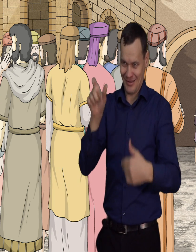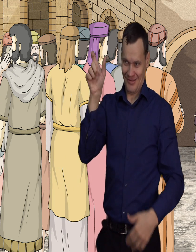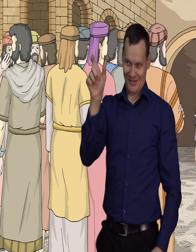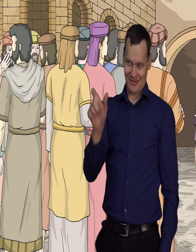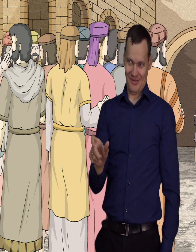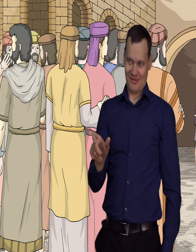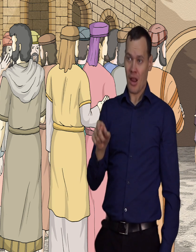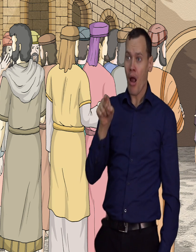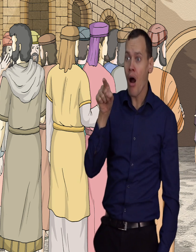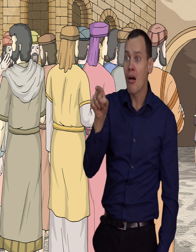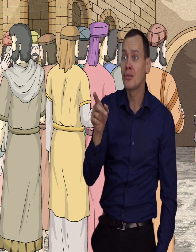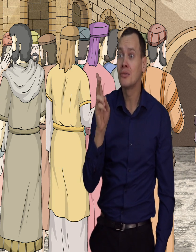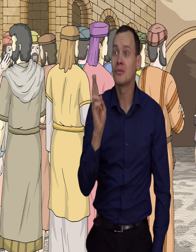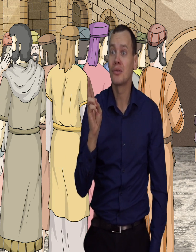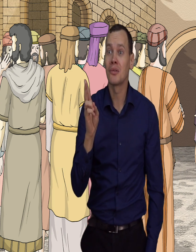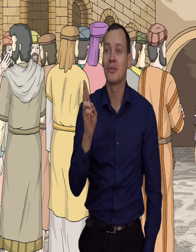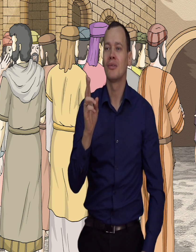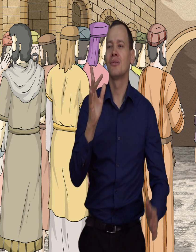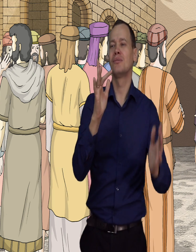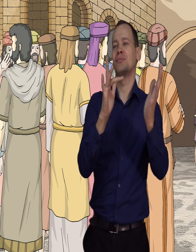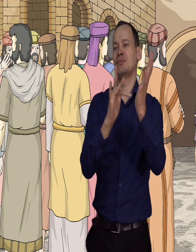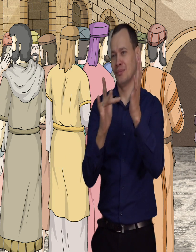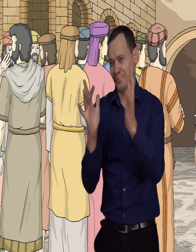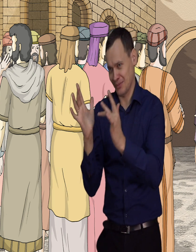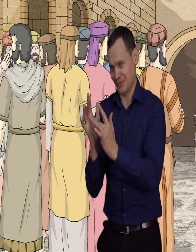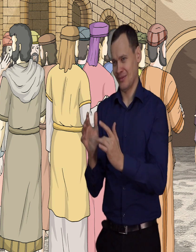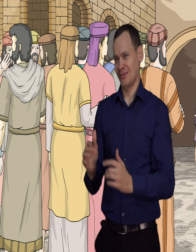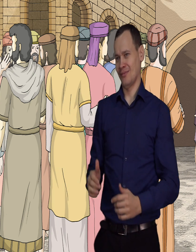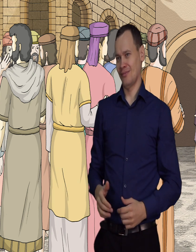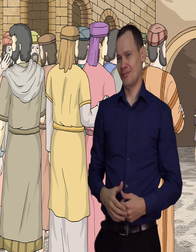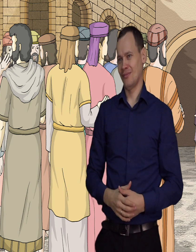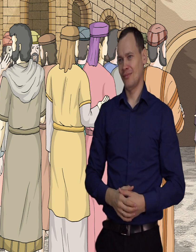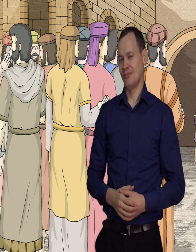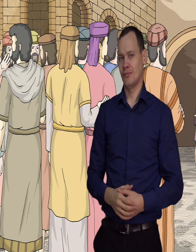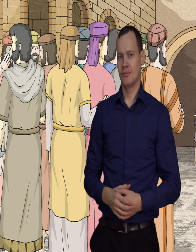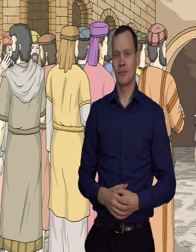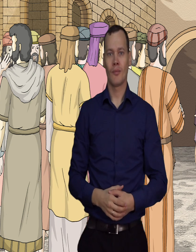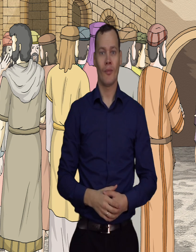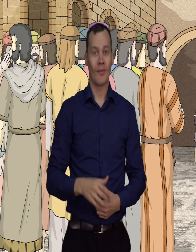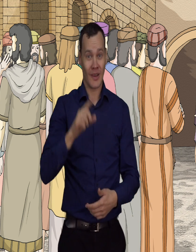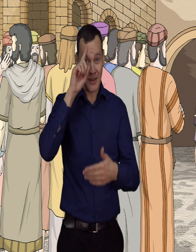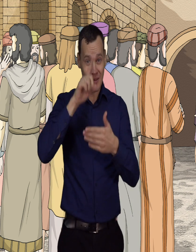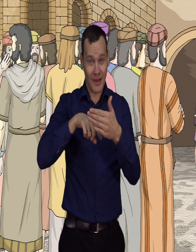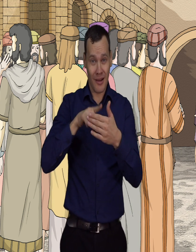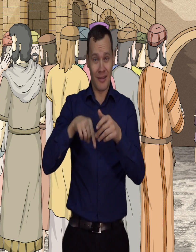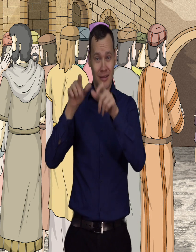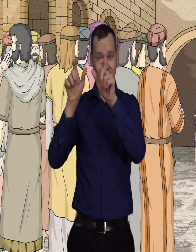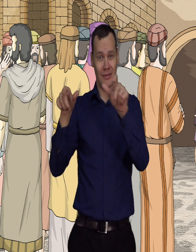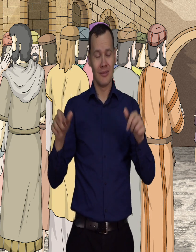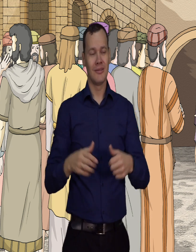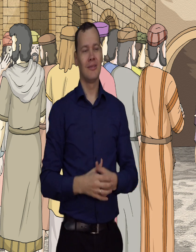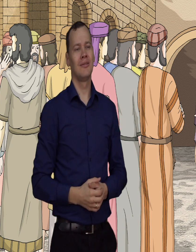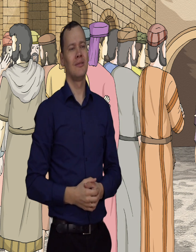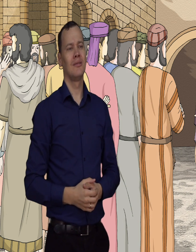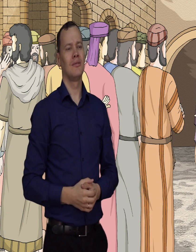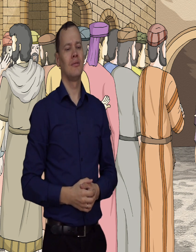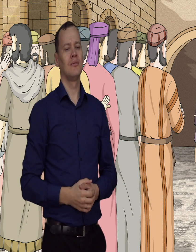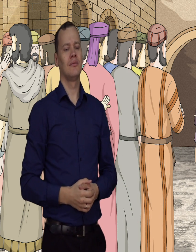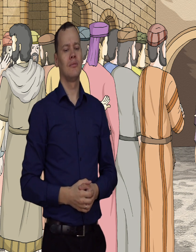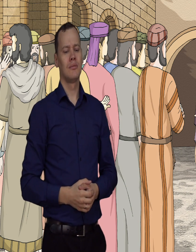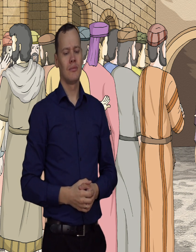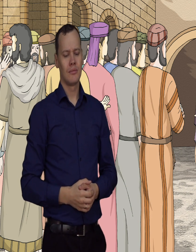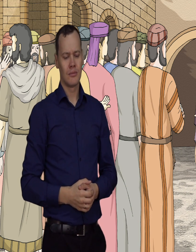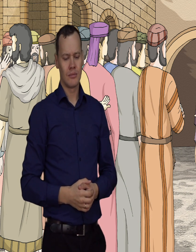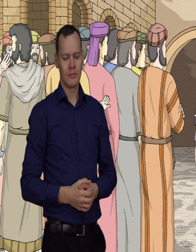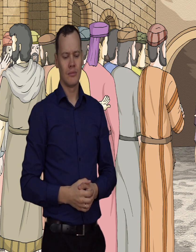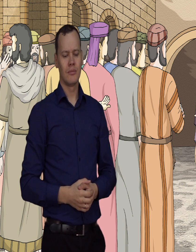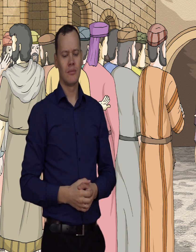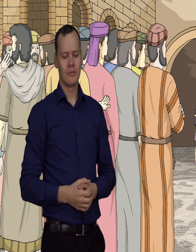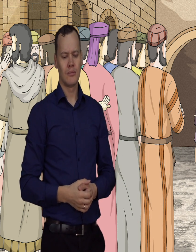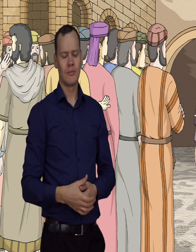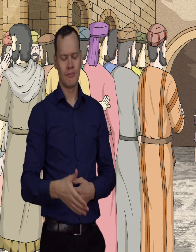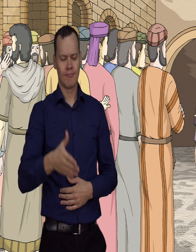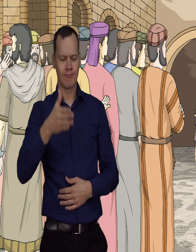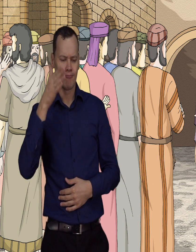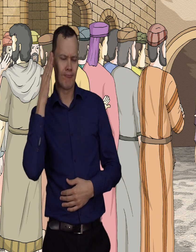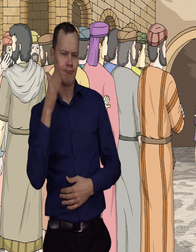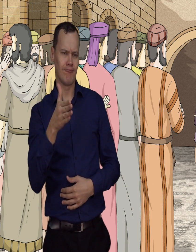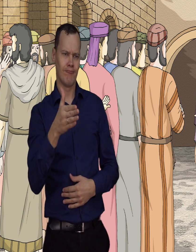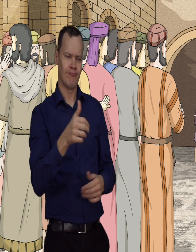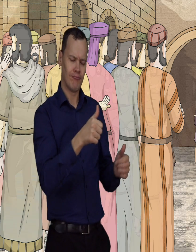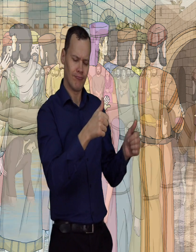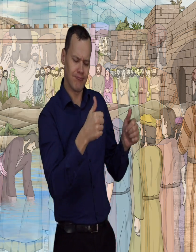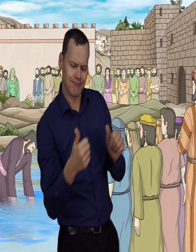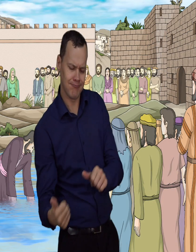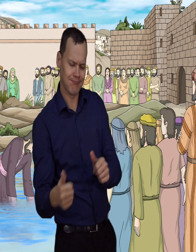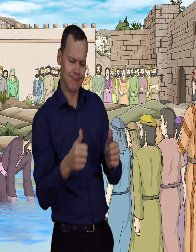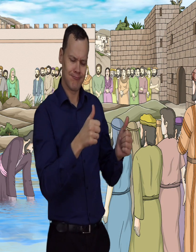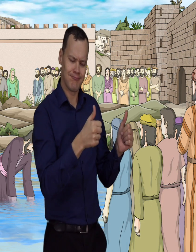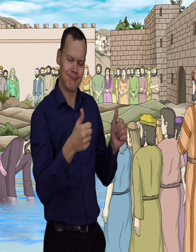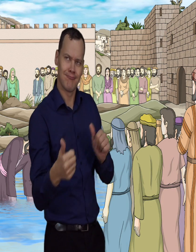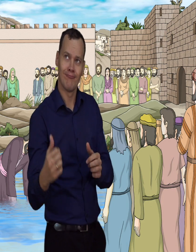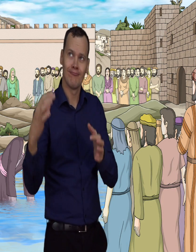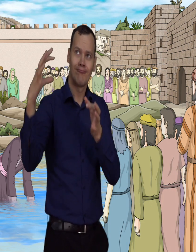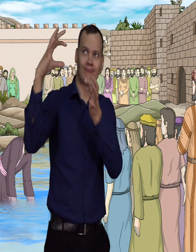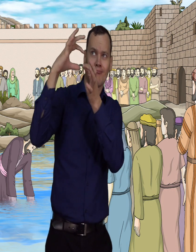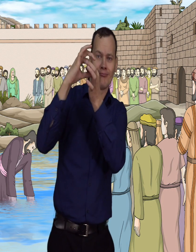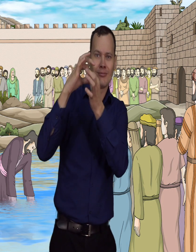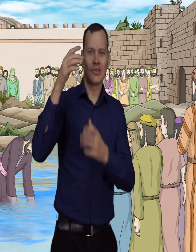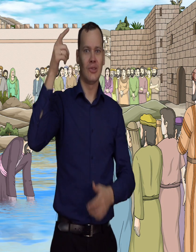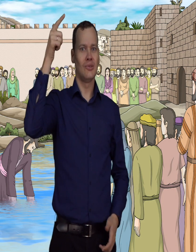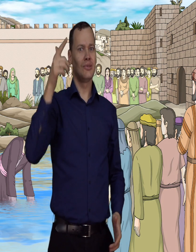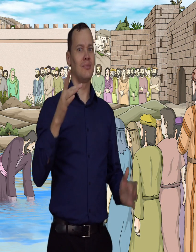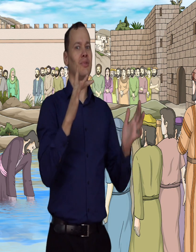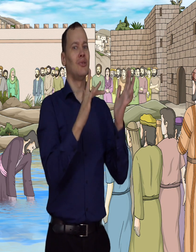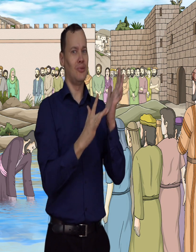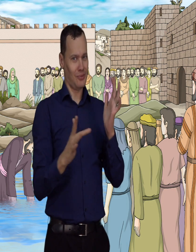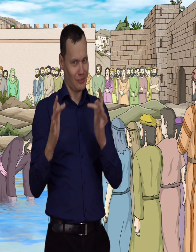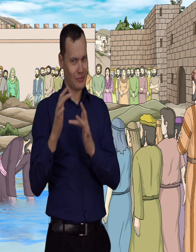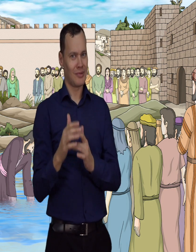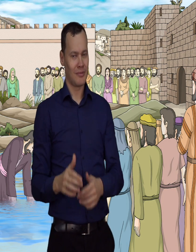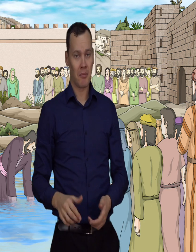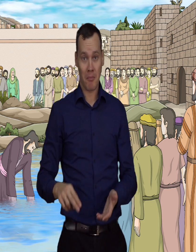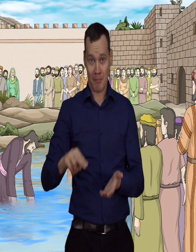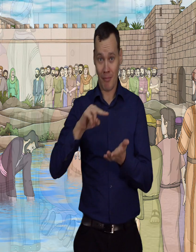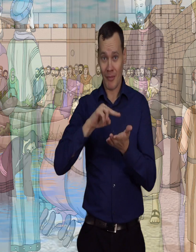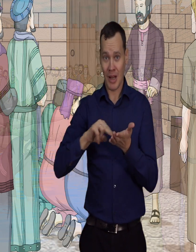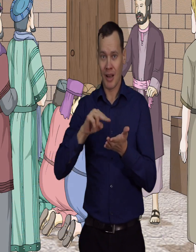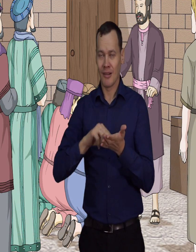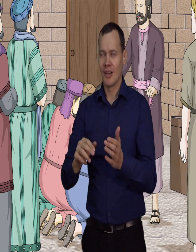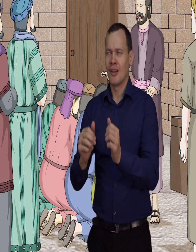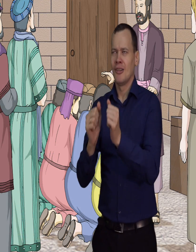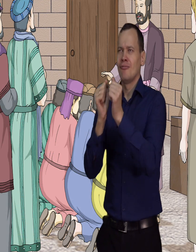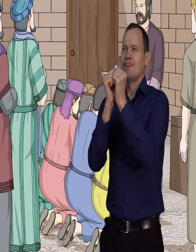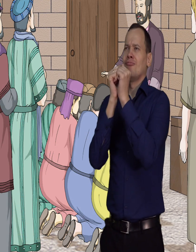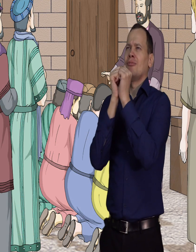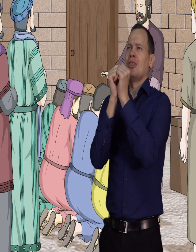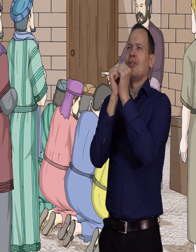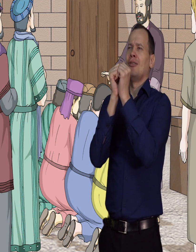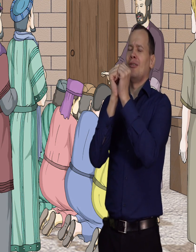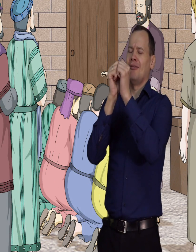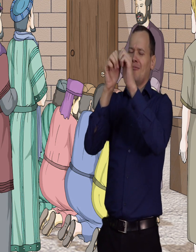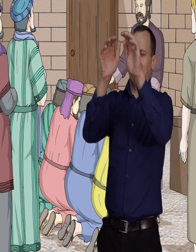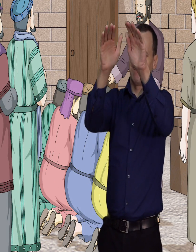On hearing this, they were baptized into the name of the Lord Jesus.